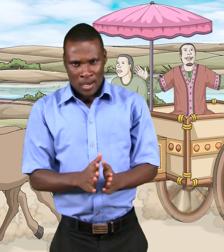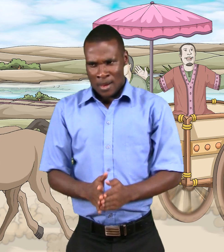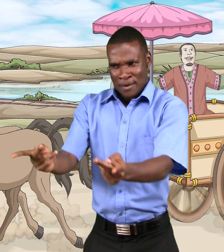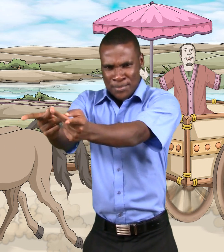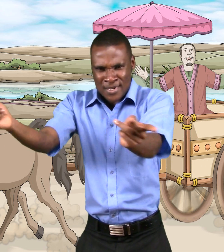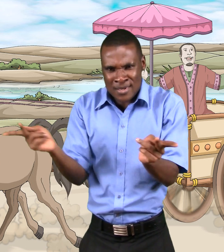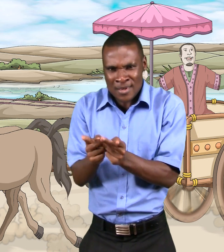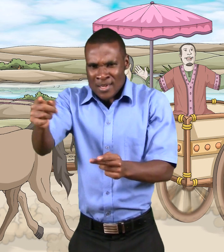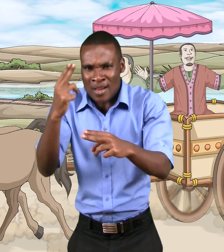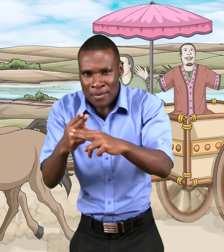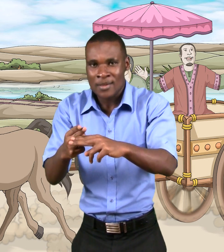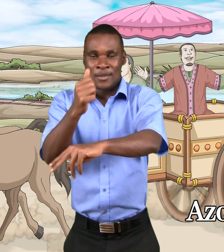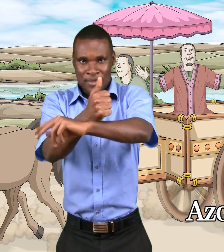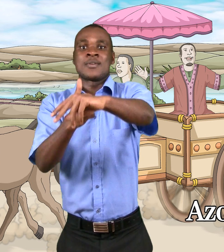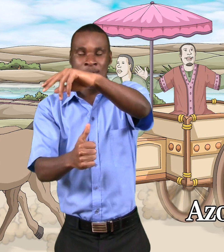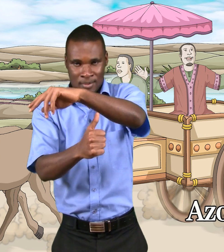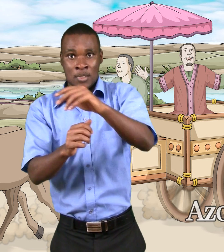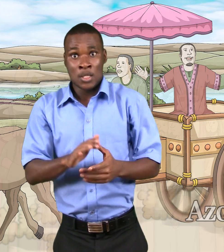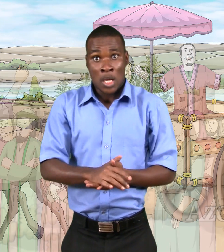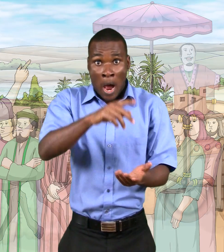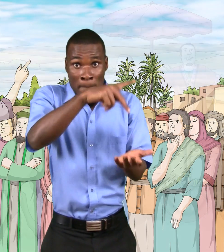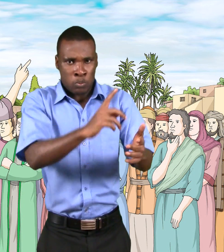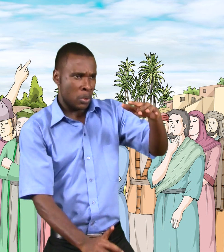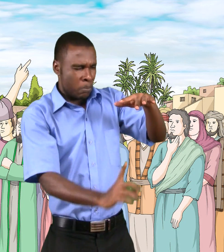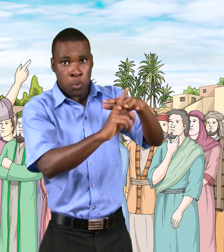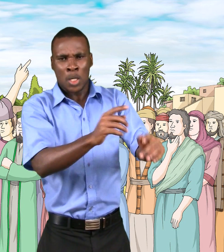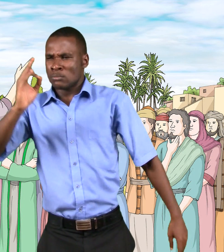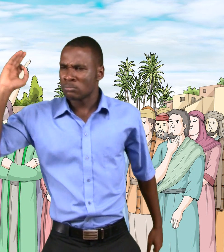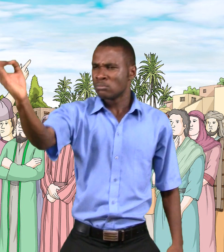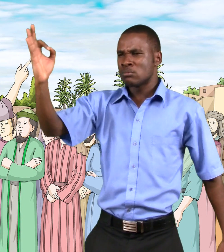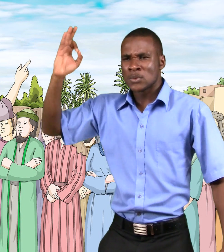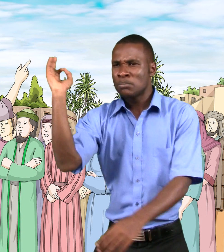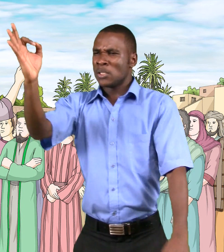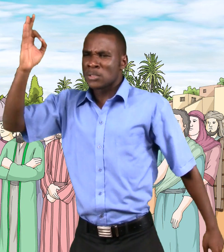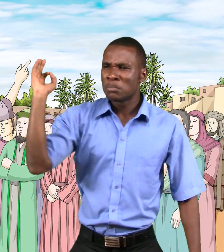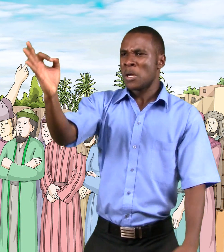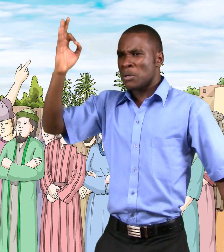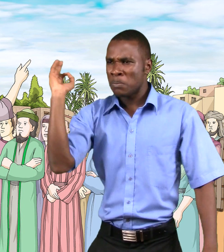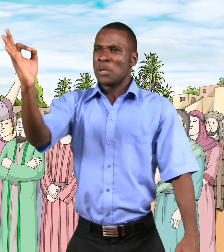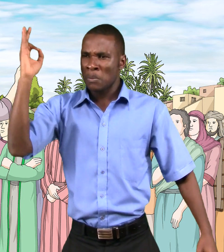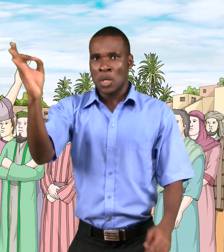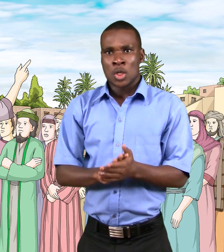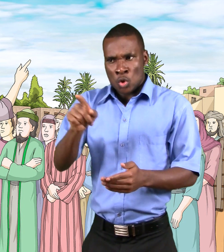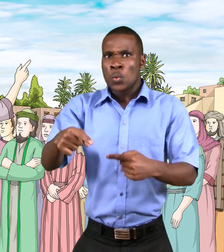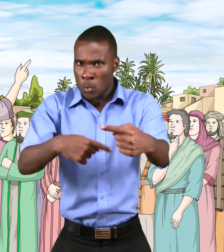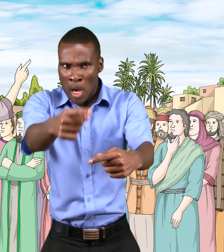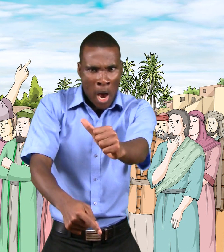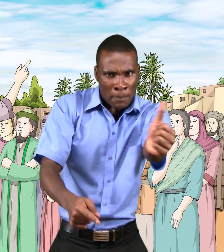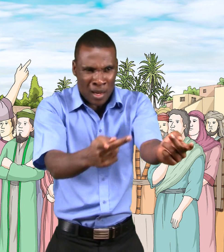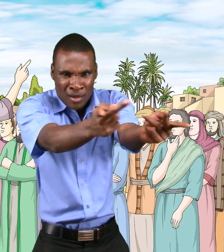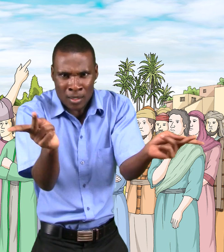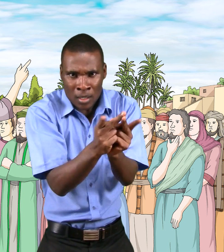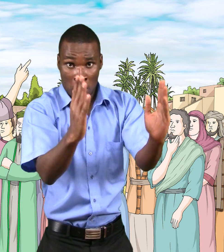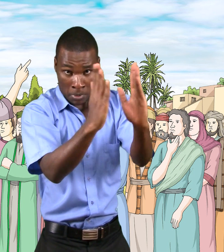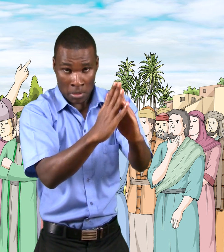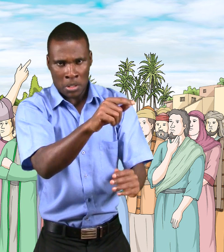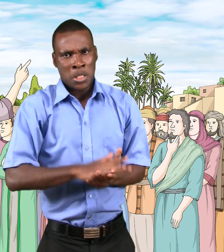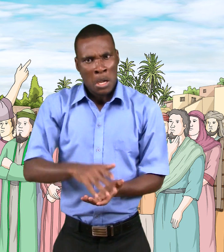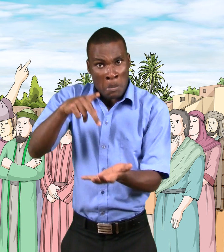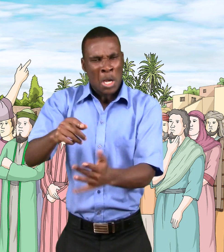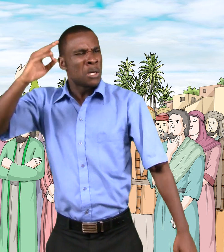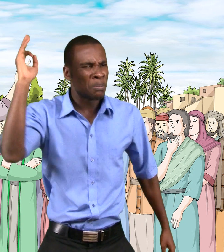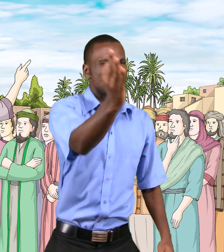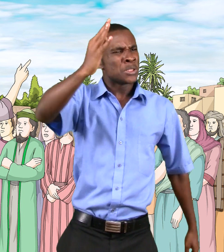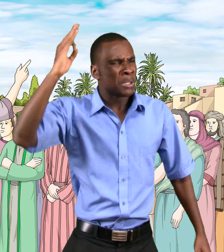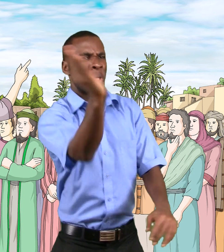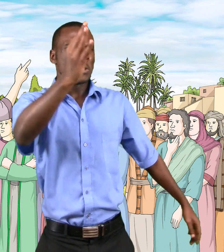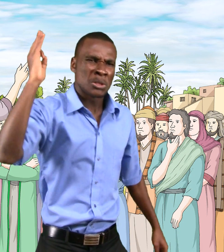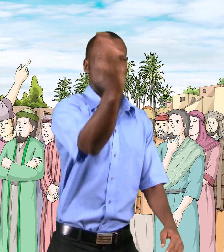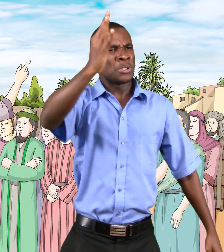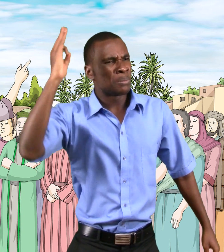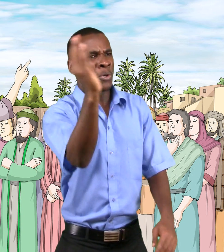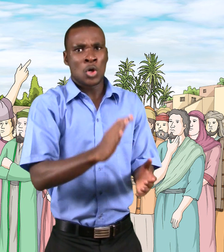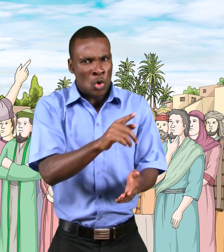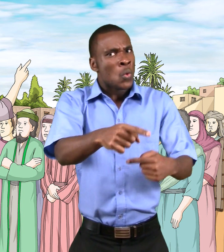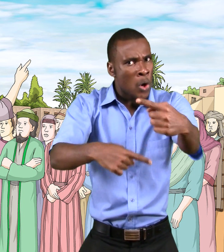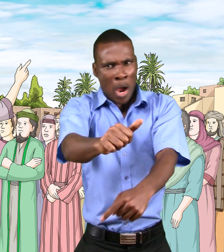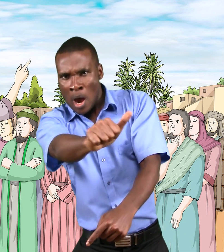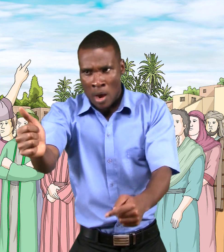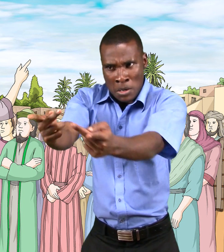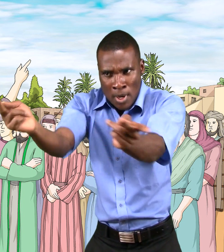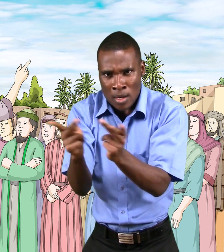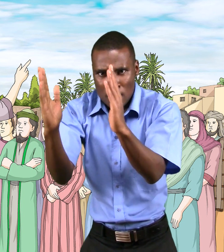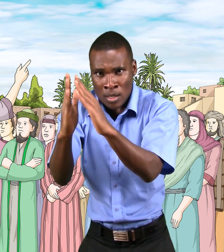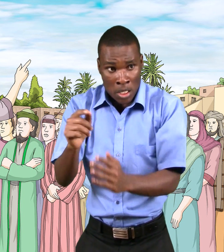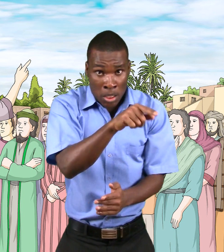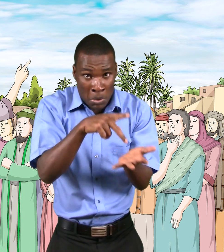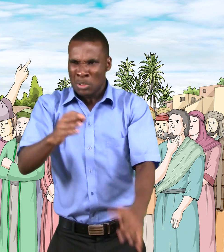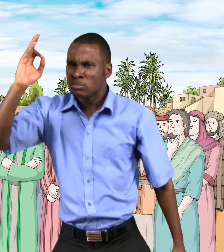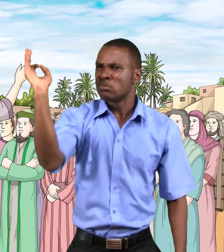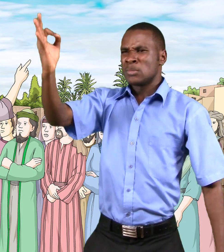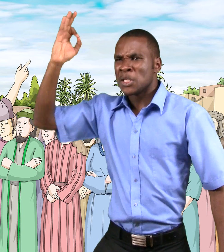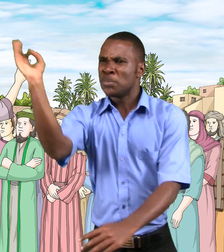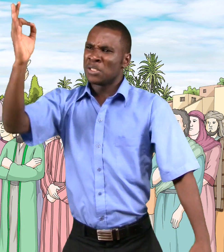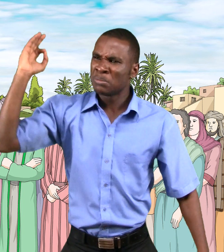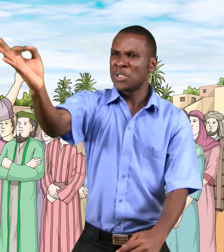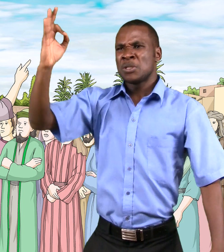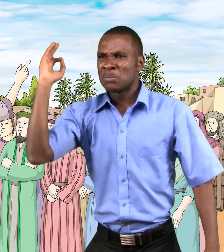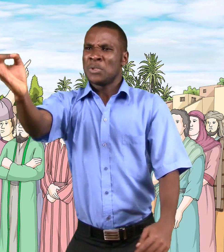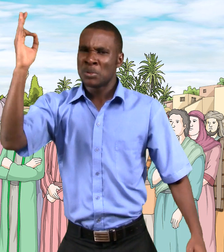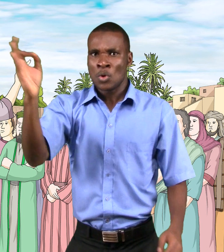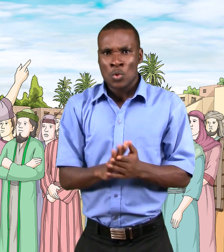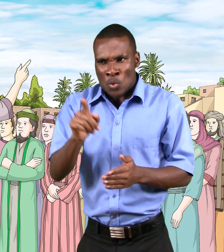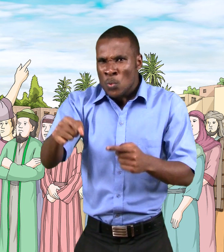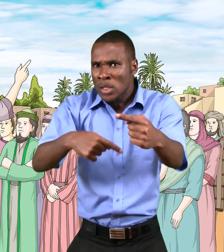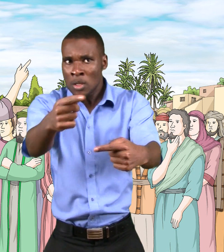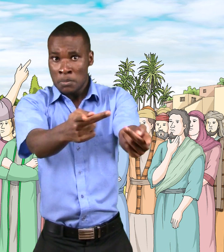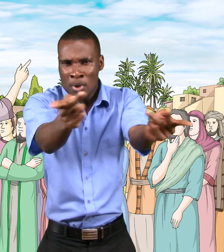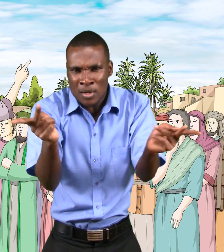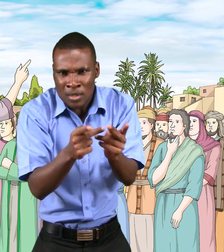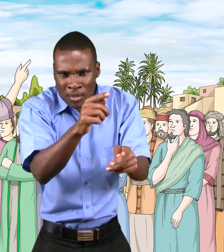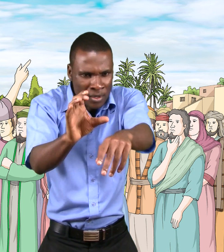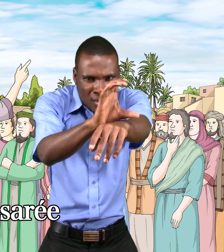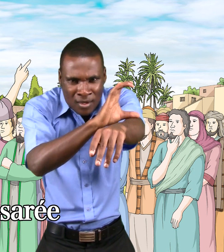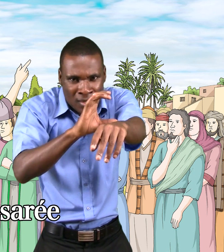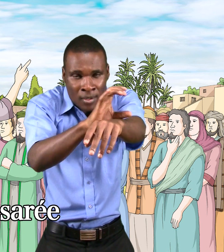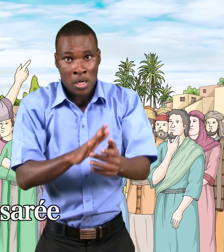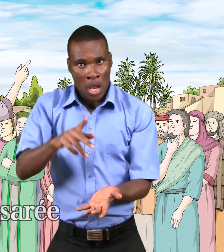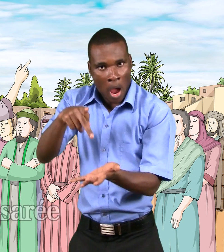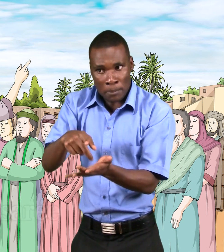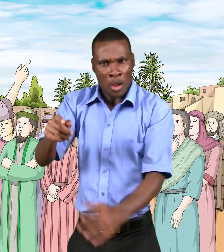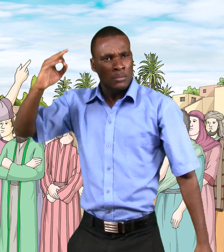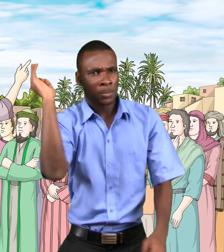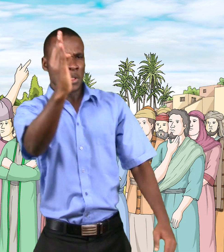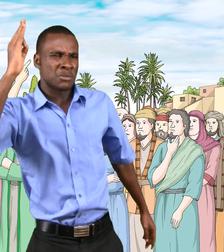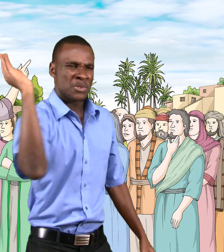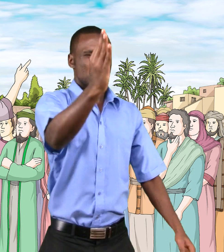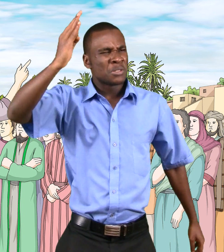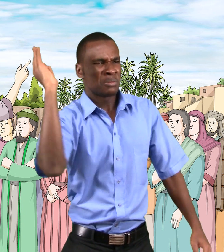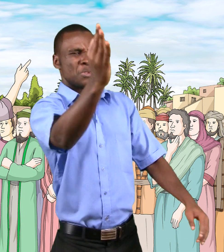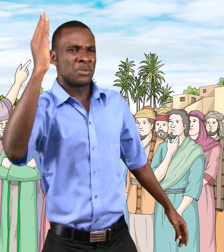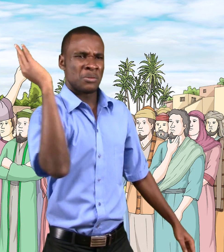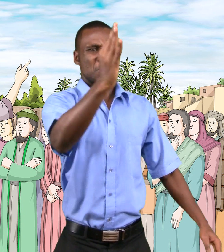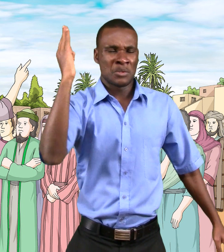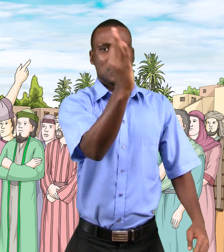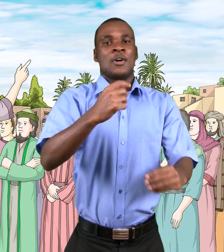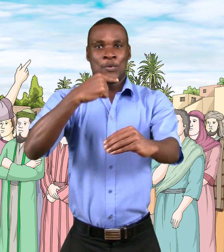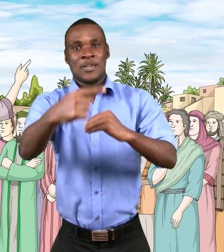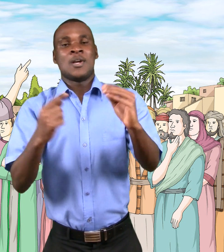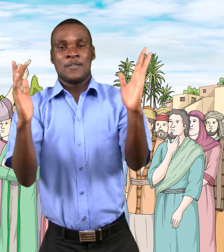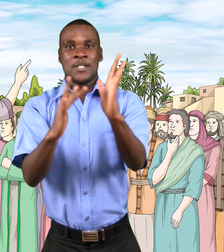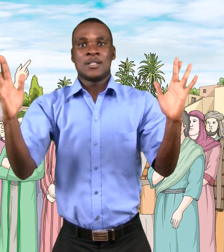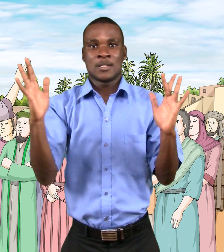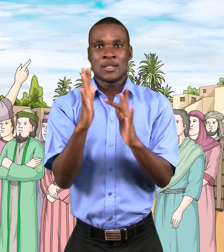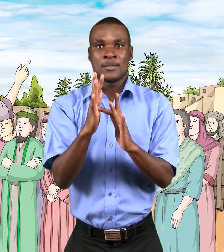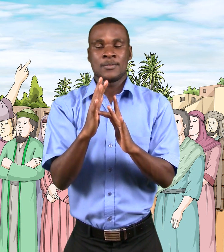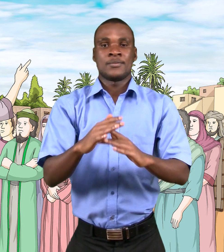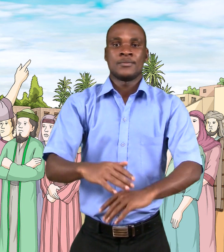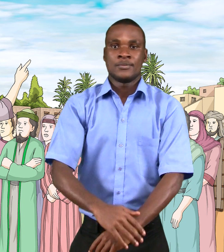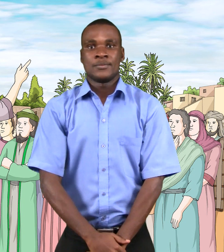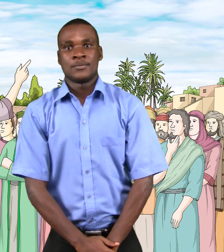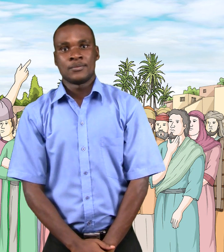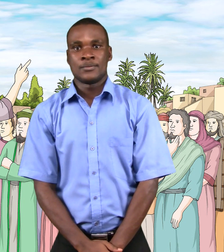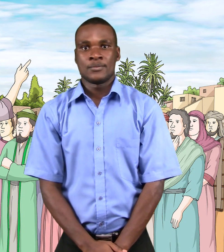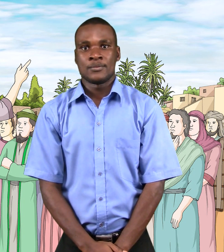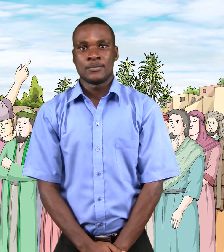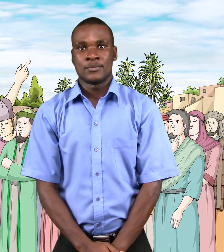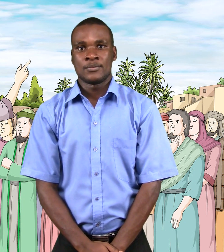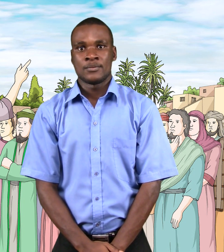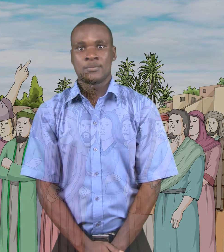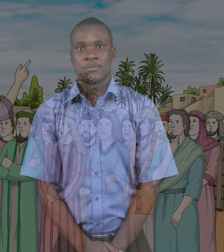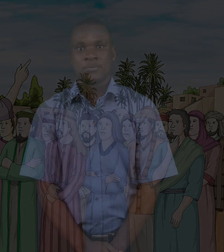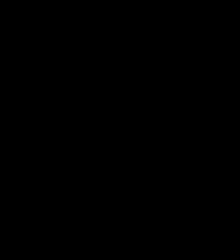But Philip appeared at Azotus and traveled through that region, preaching the gospel in all the towns until he came to Caesarea.